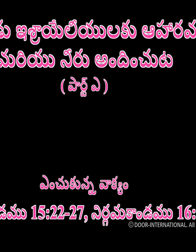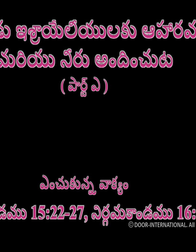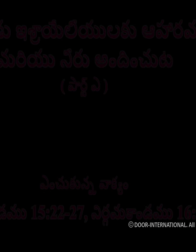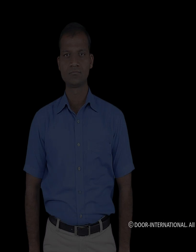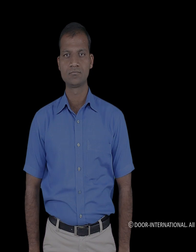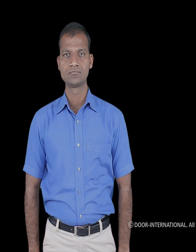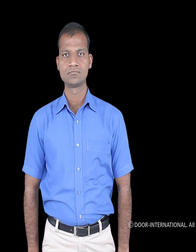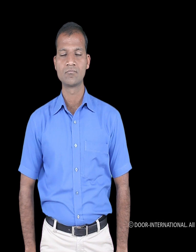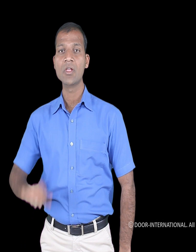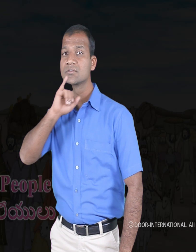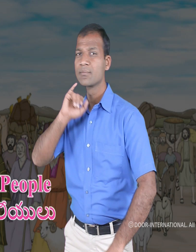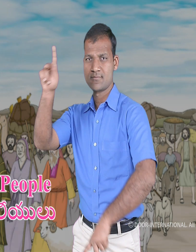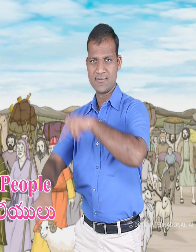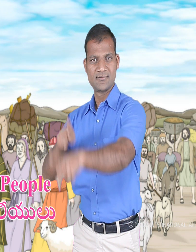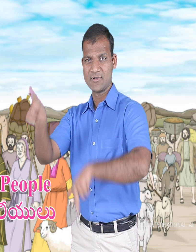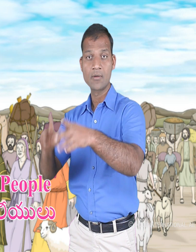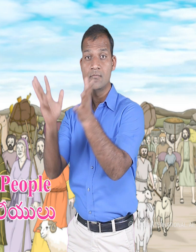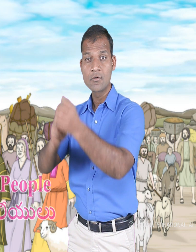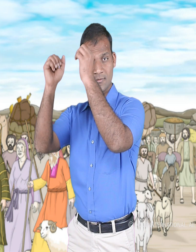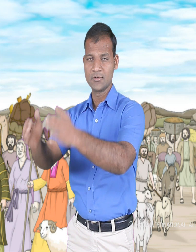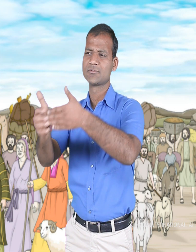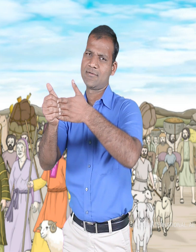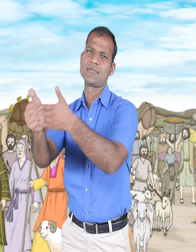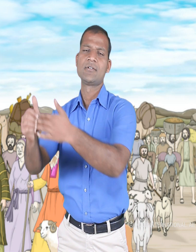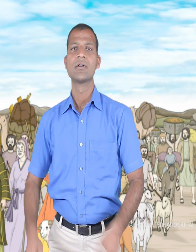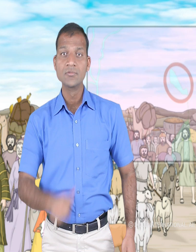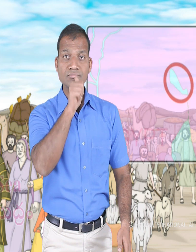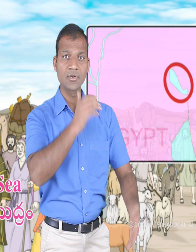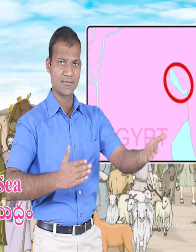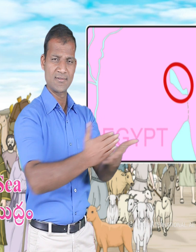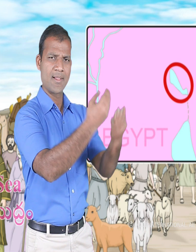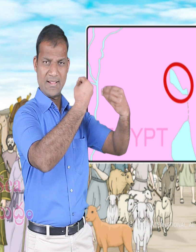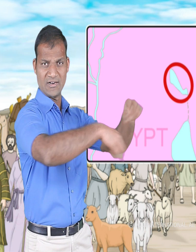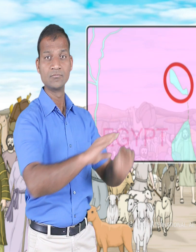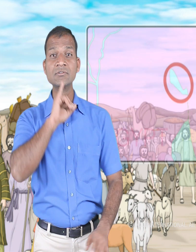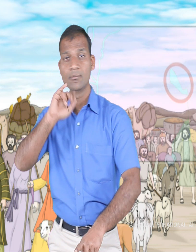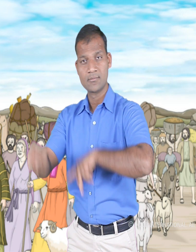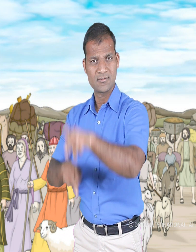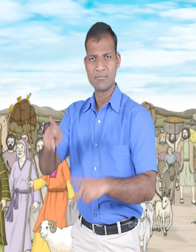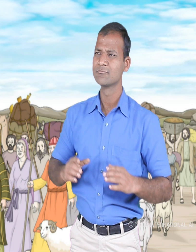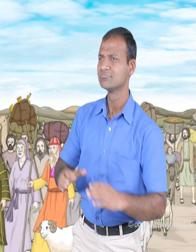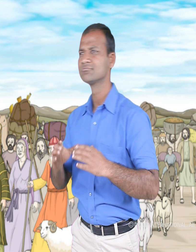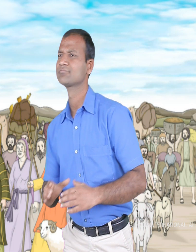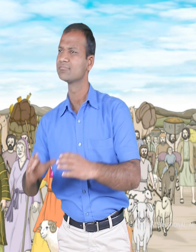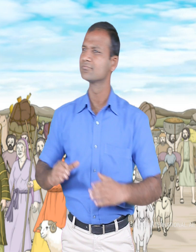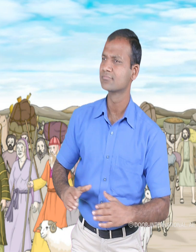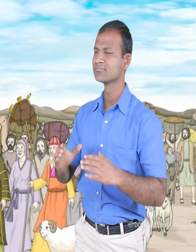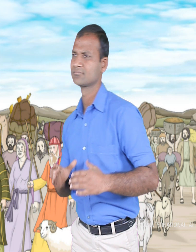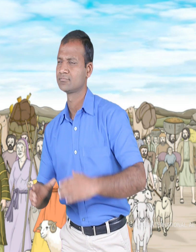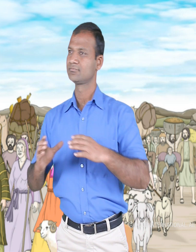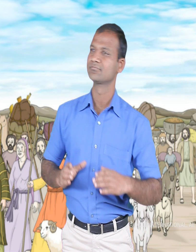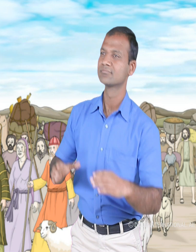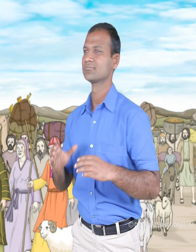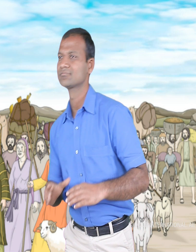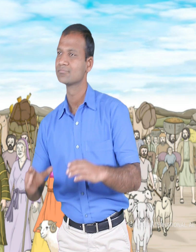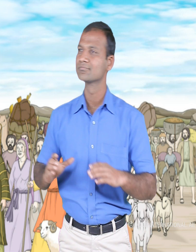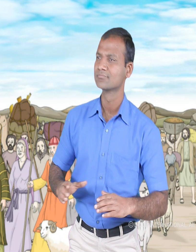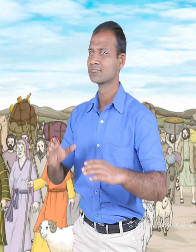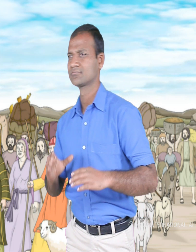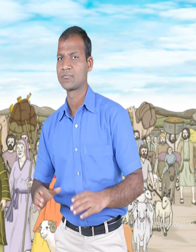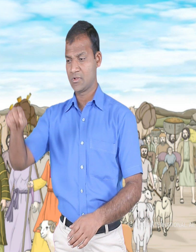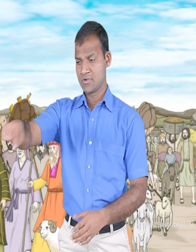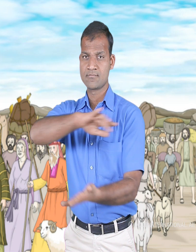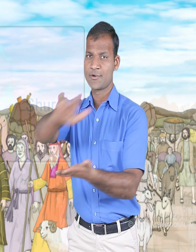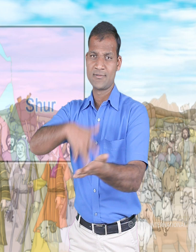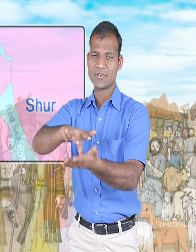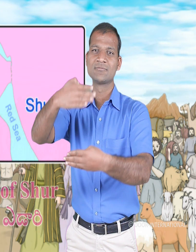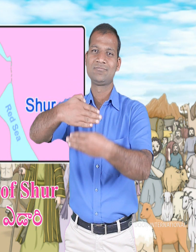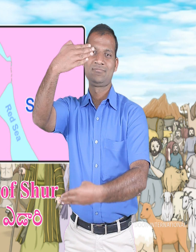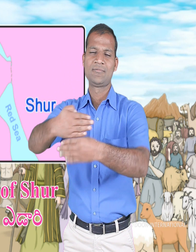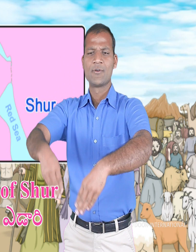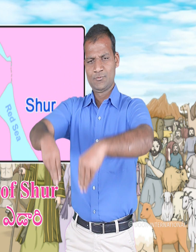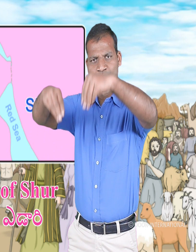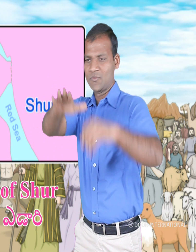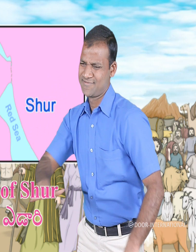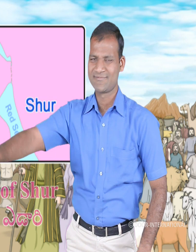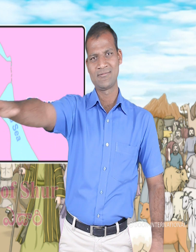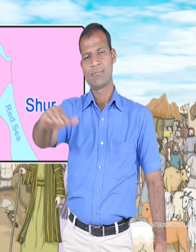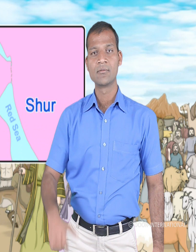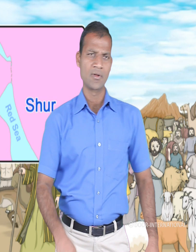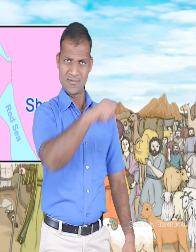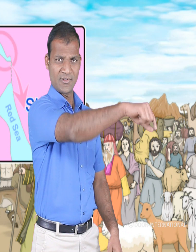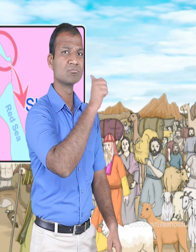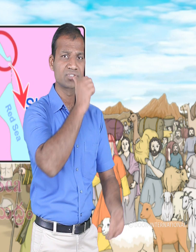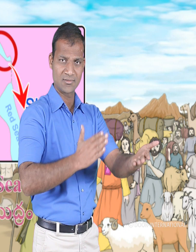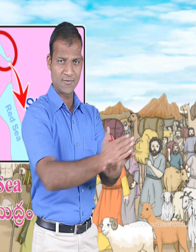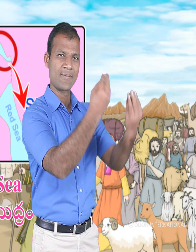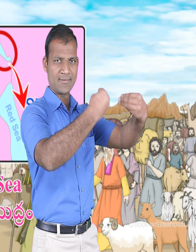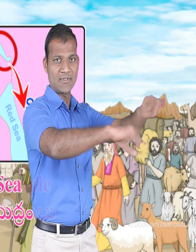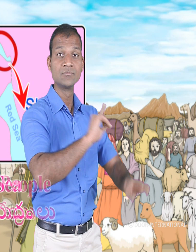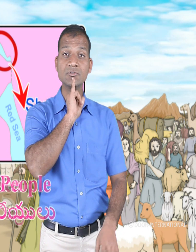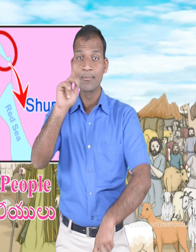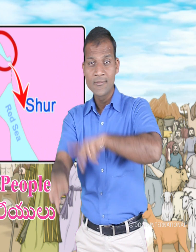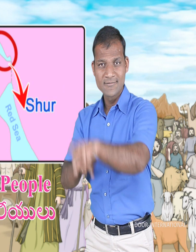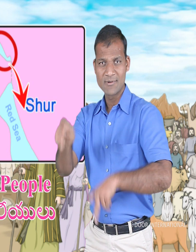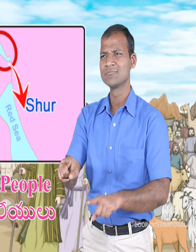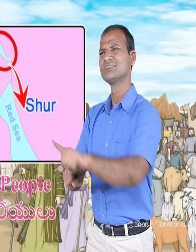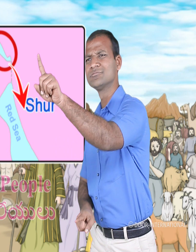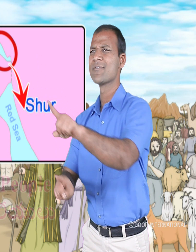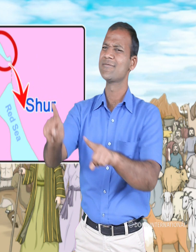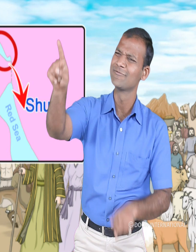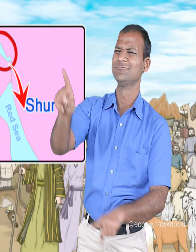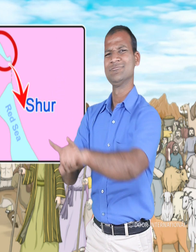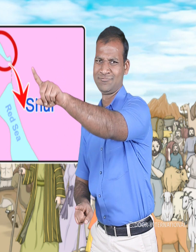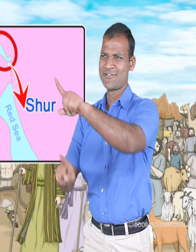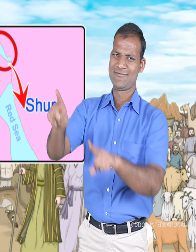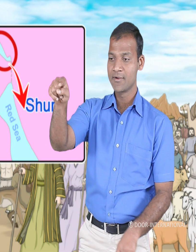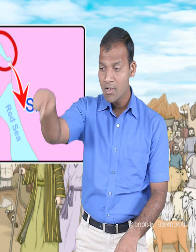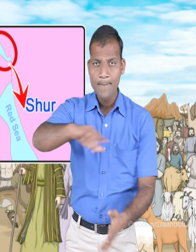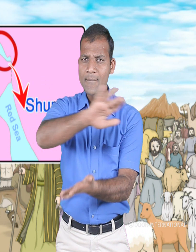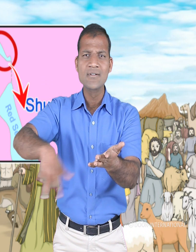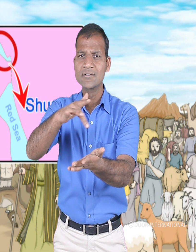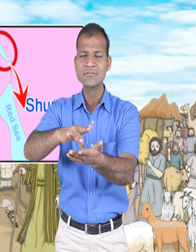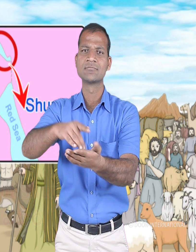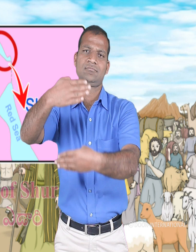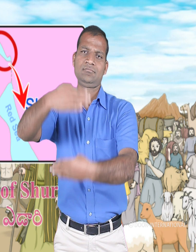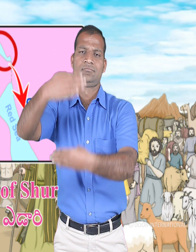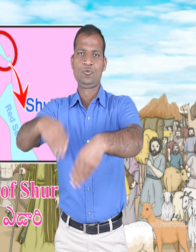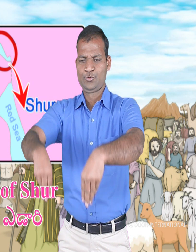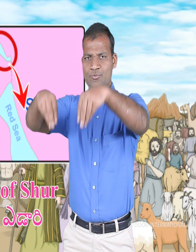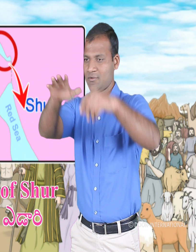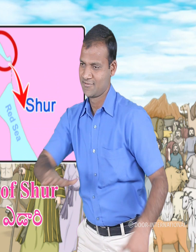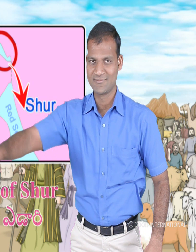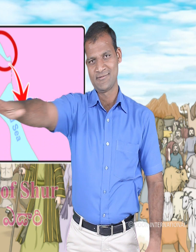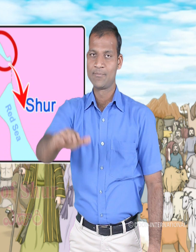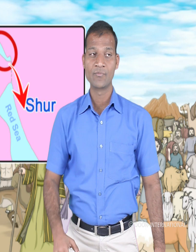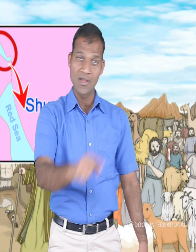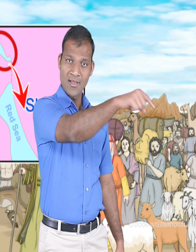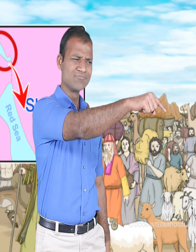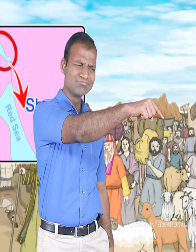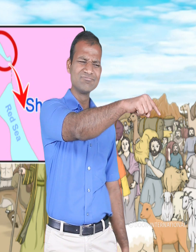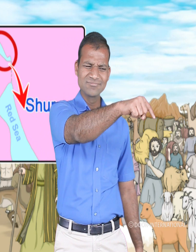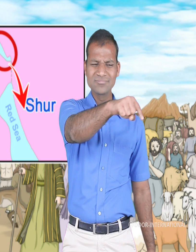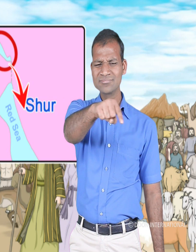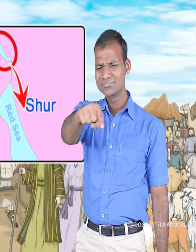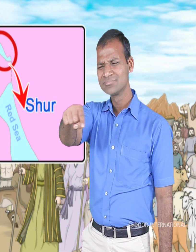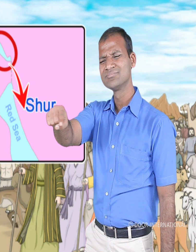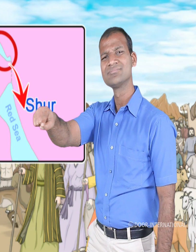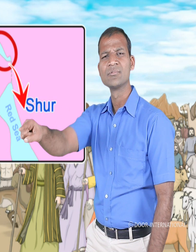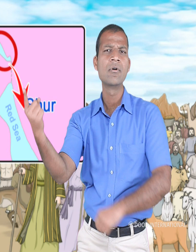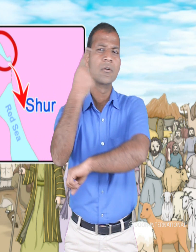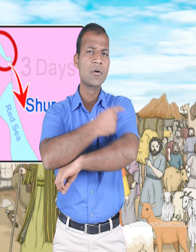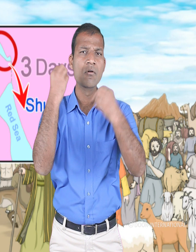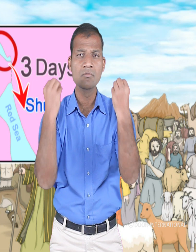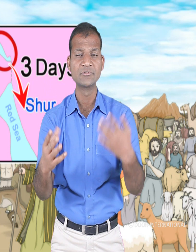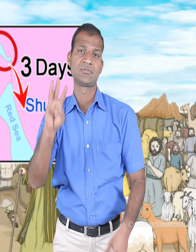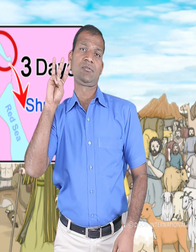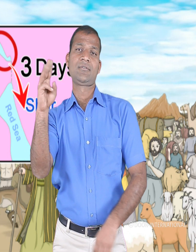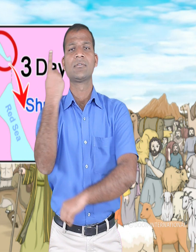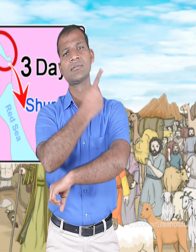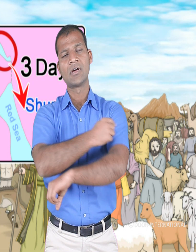Then Moses led Israel from the Red Sea, and they went out into the Desert of Shur.